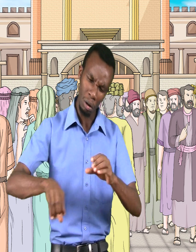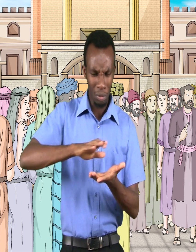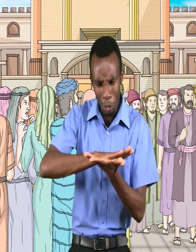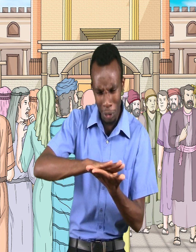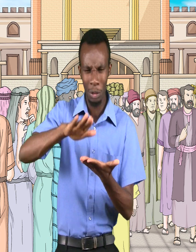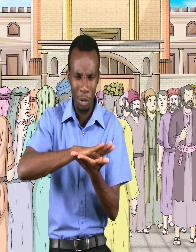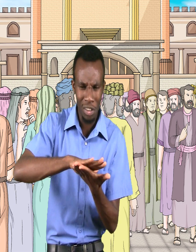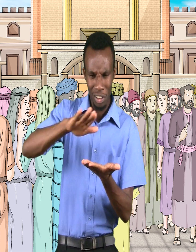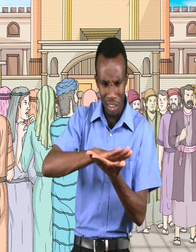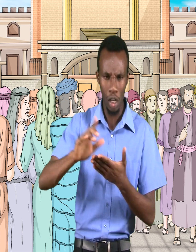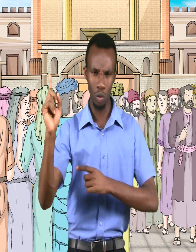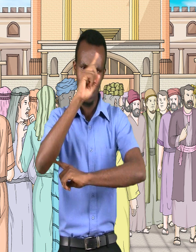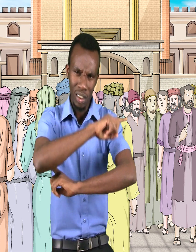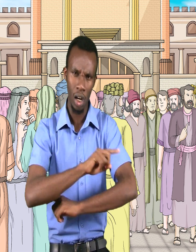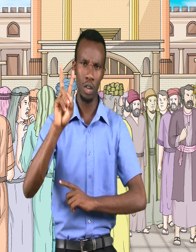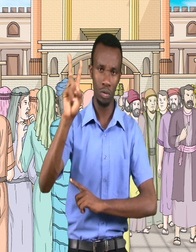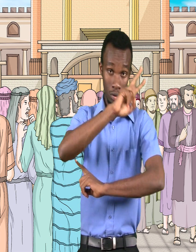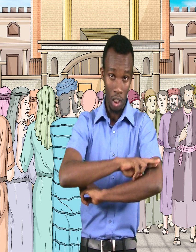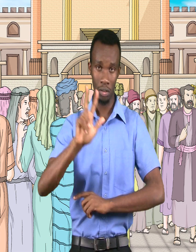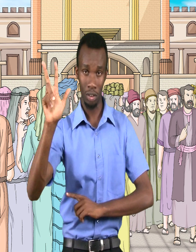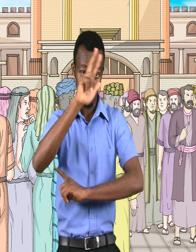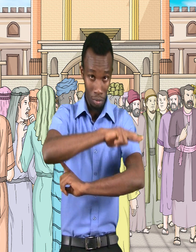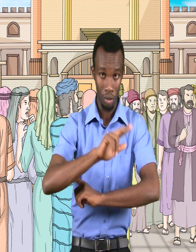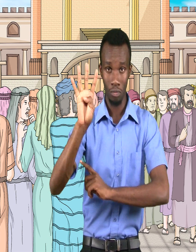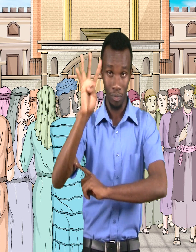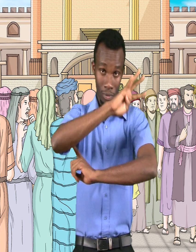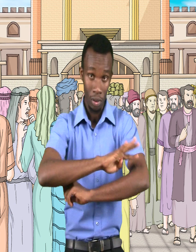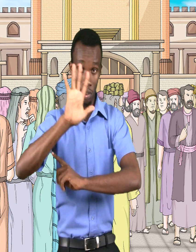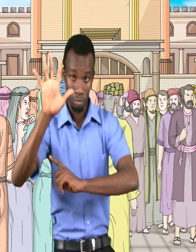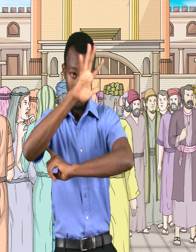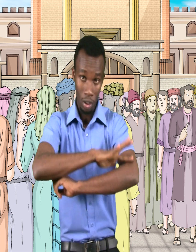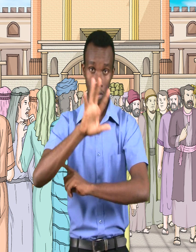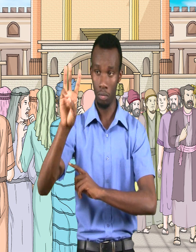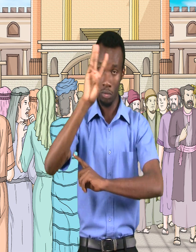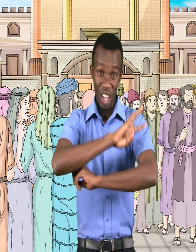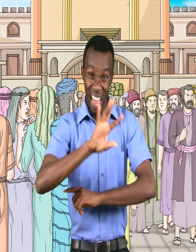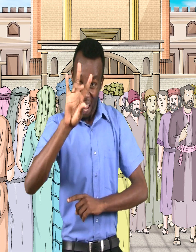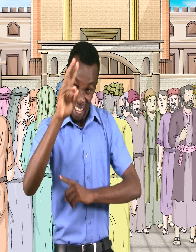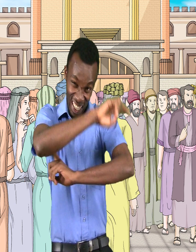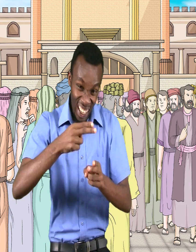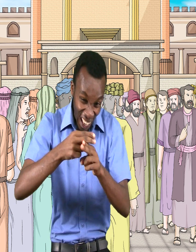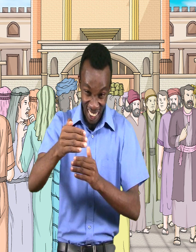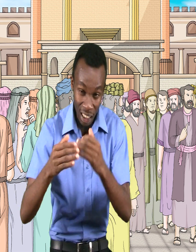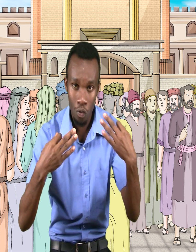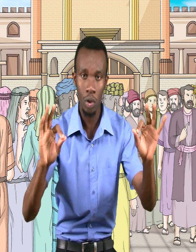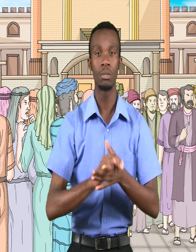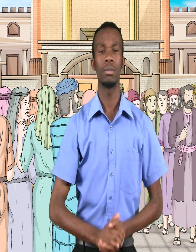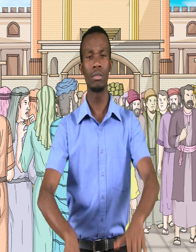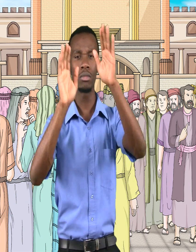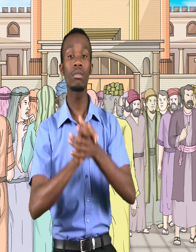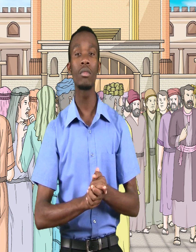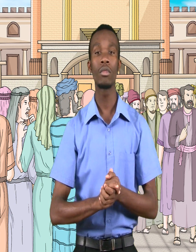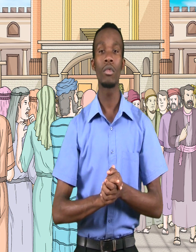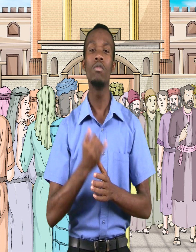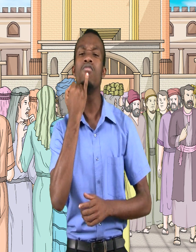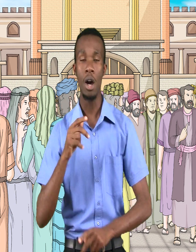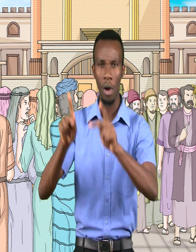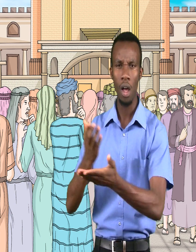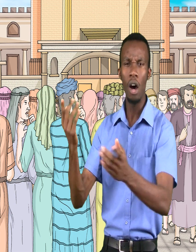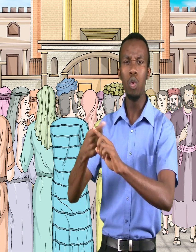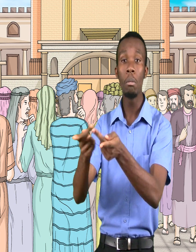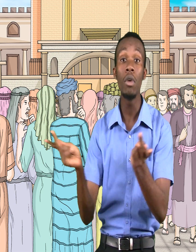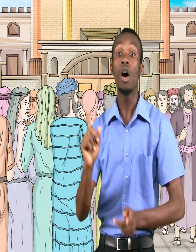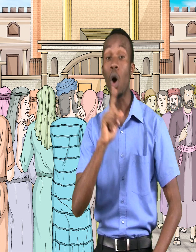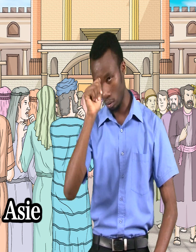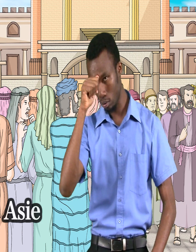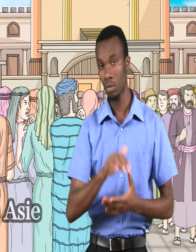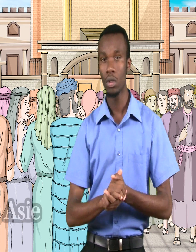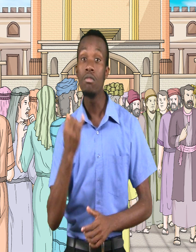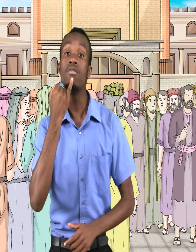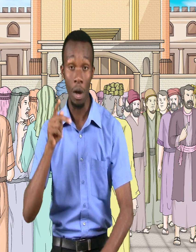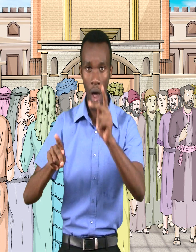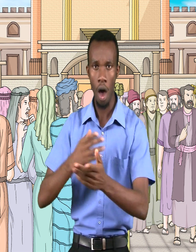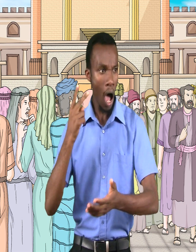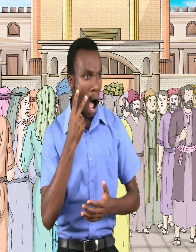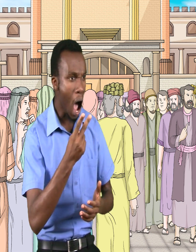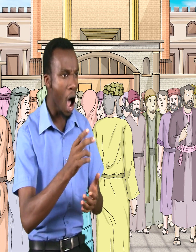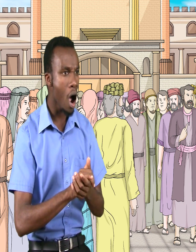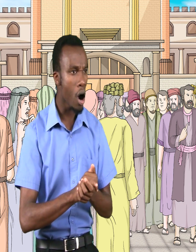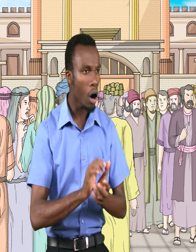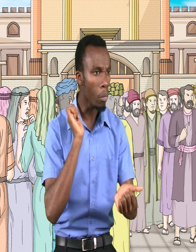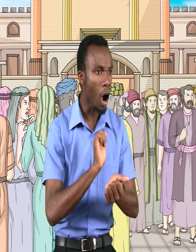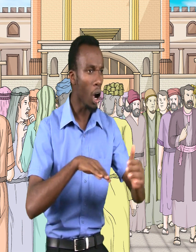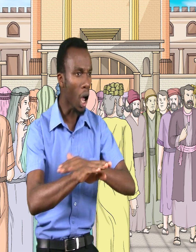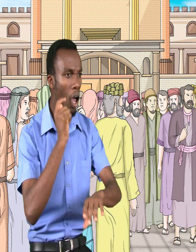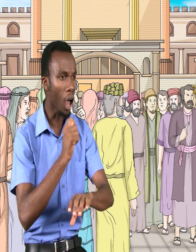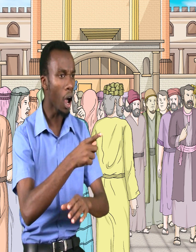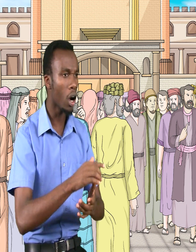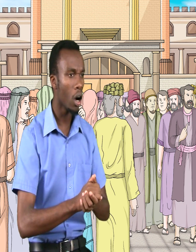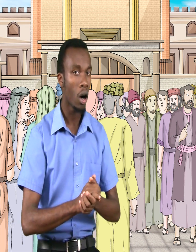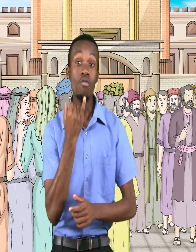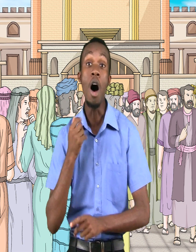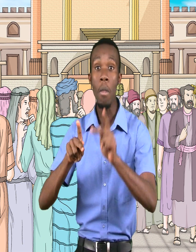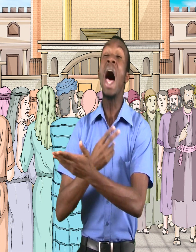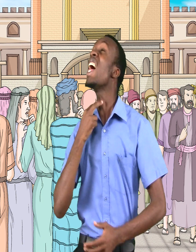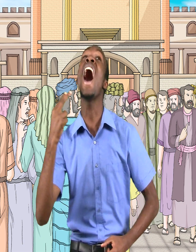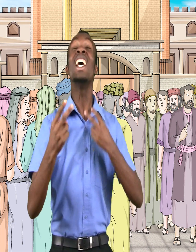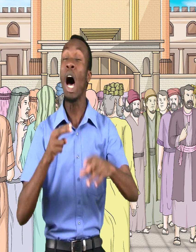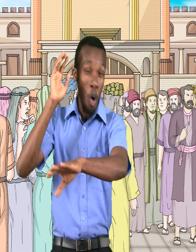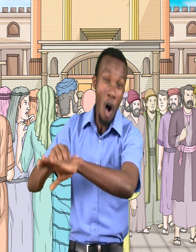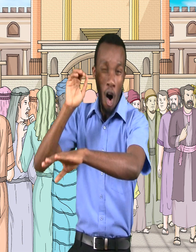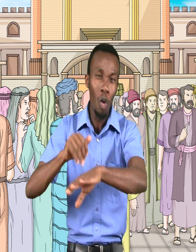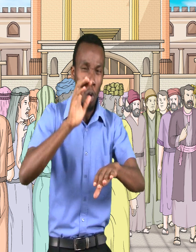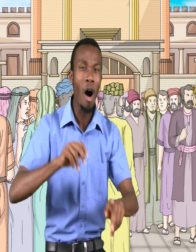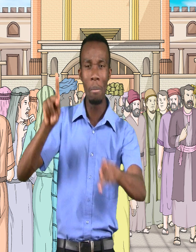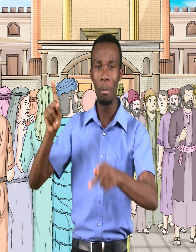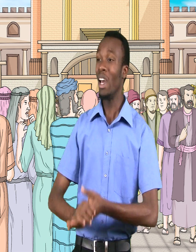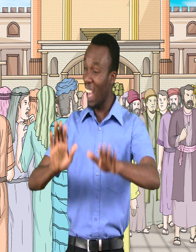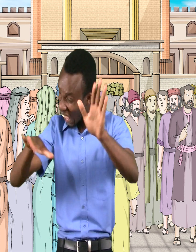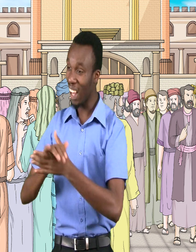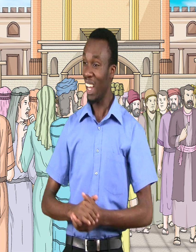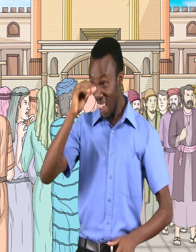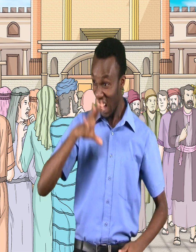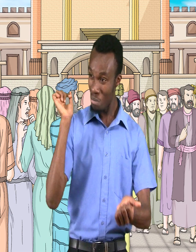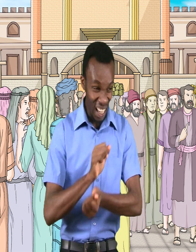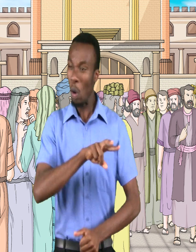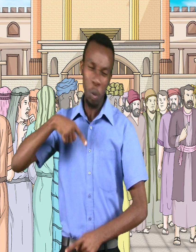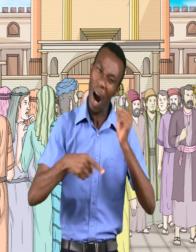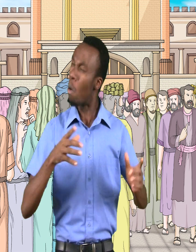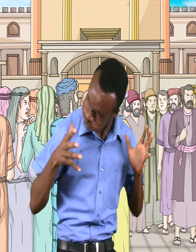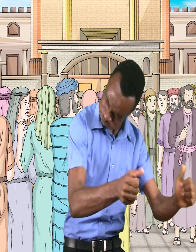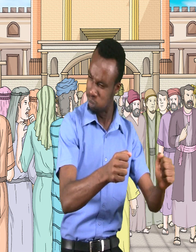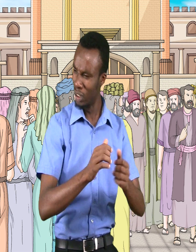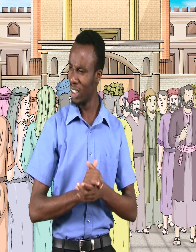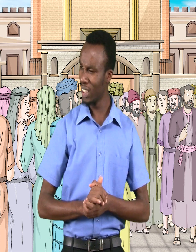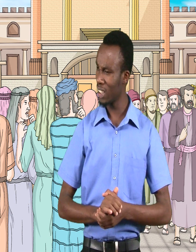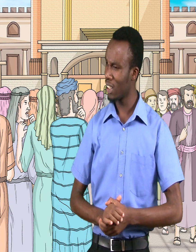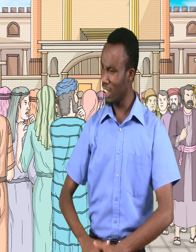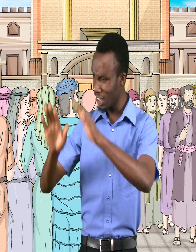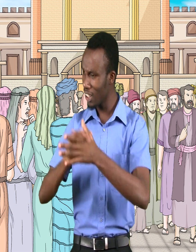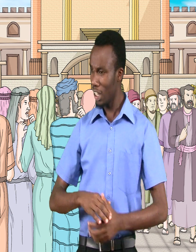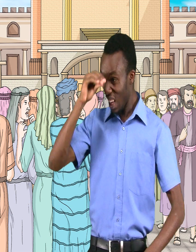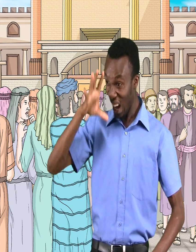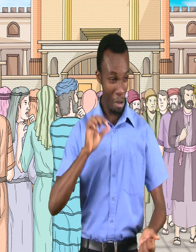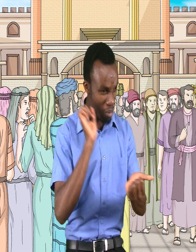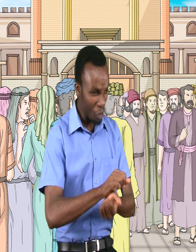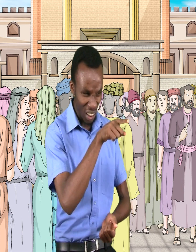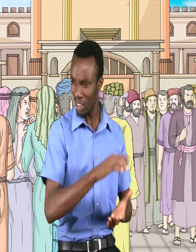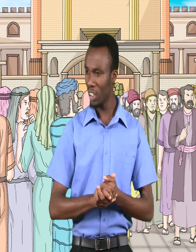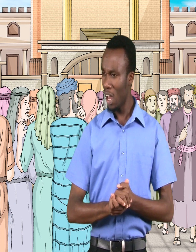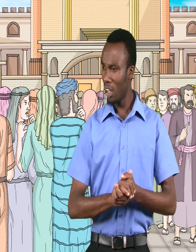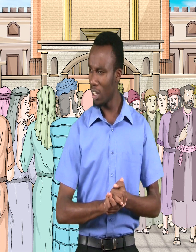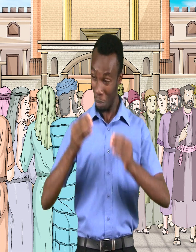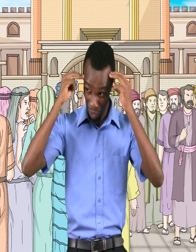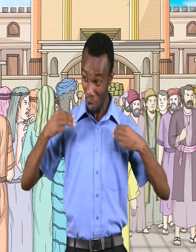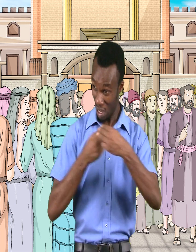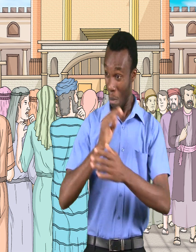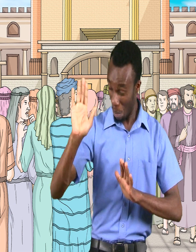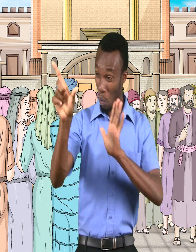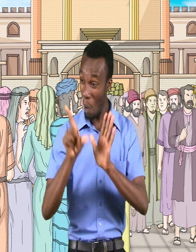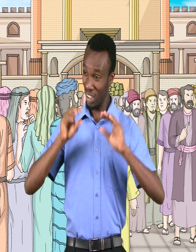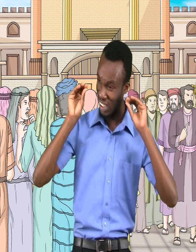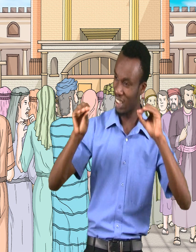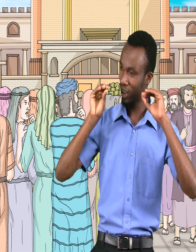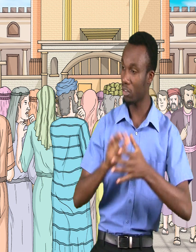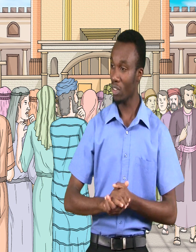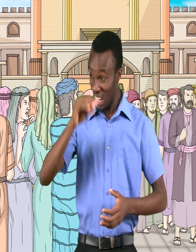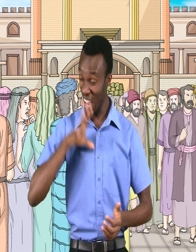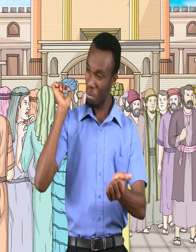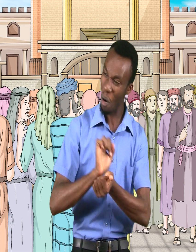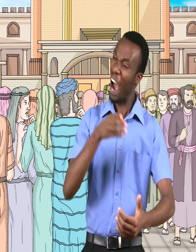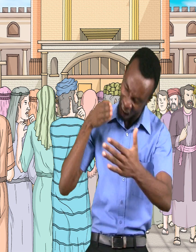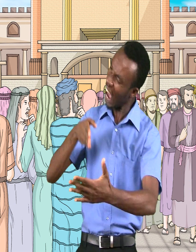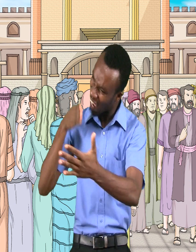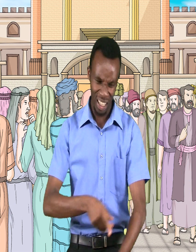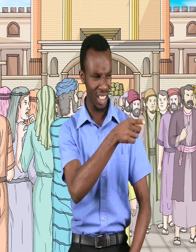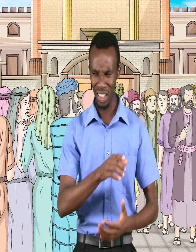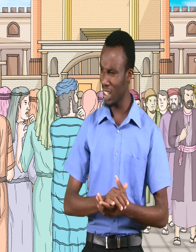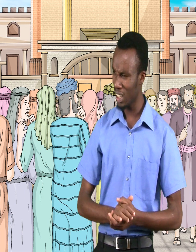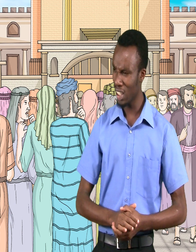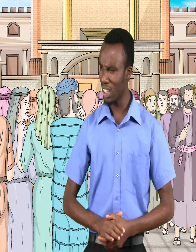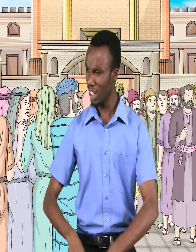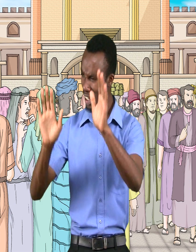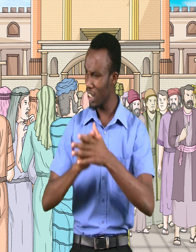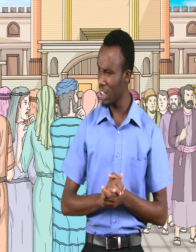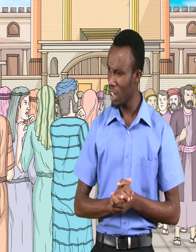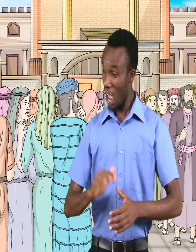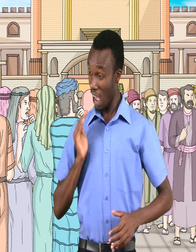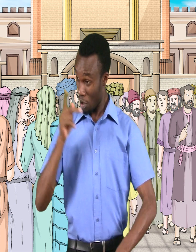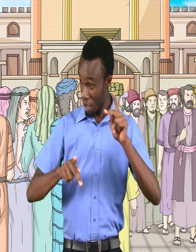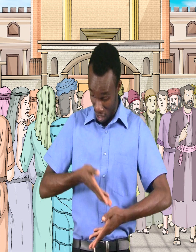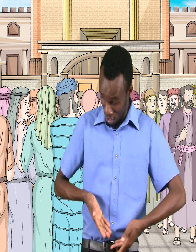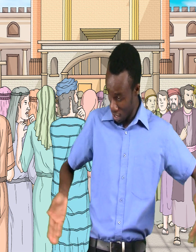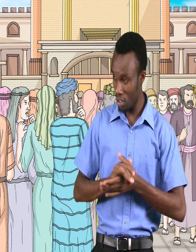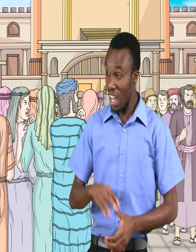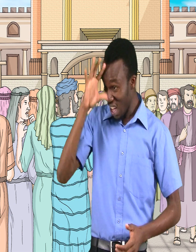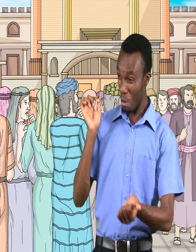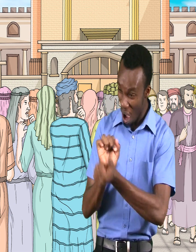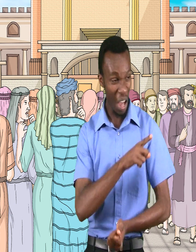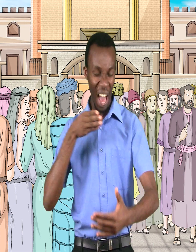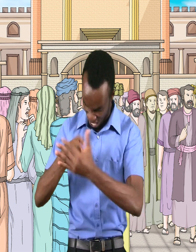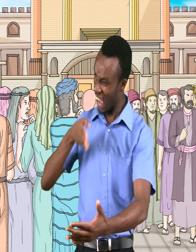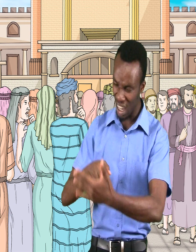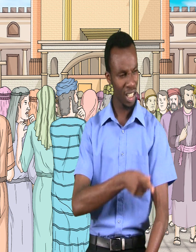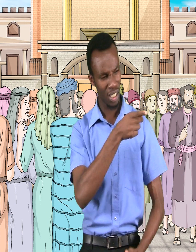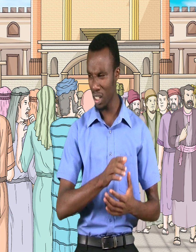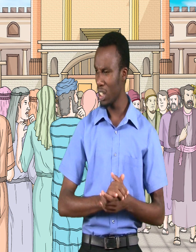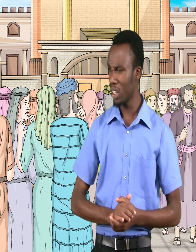This is the man who teaches everywhere against our people and against our law and against this place.